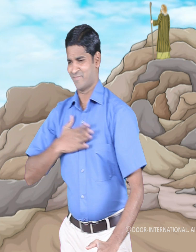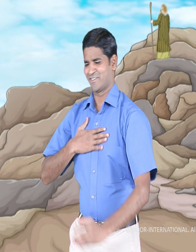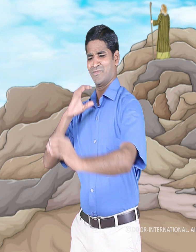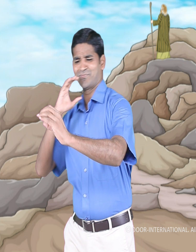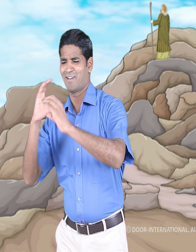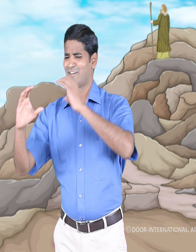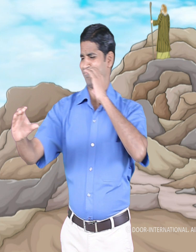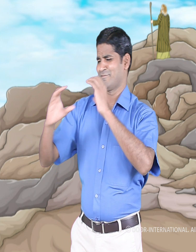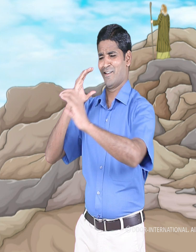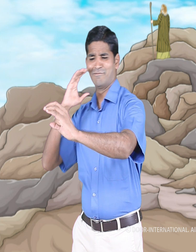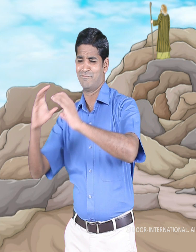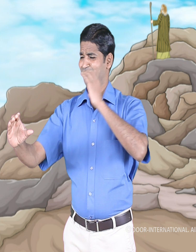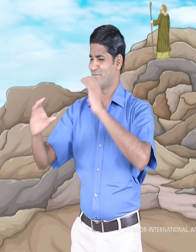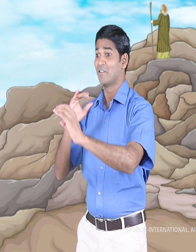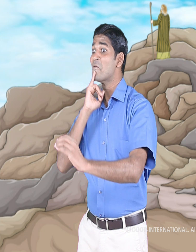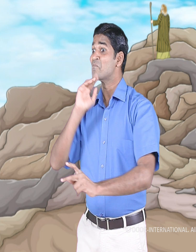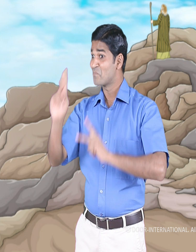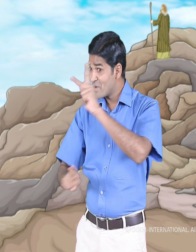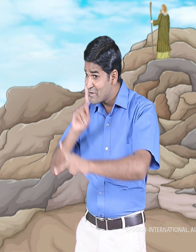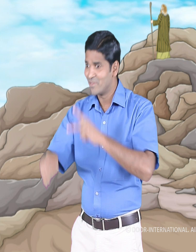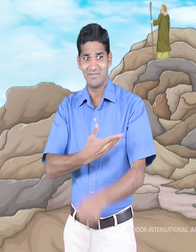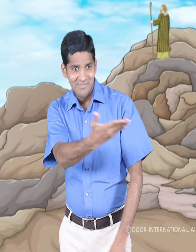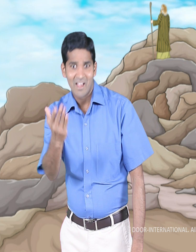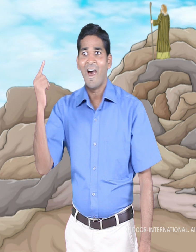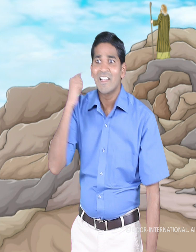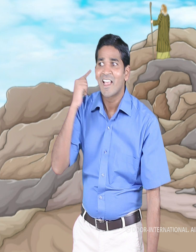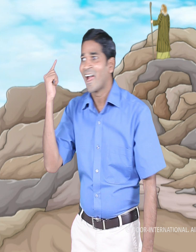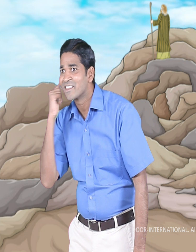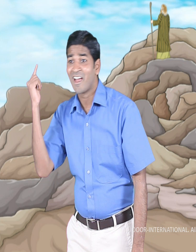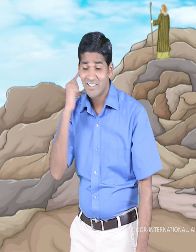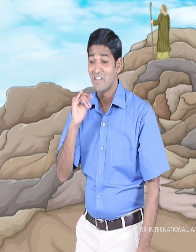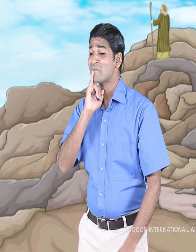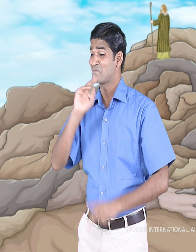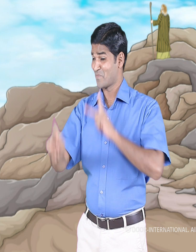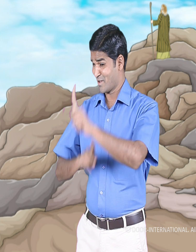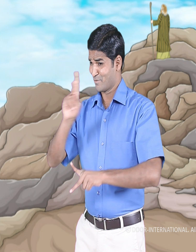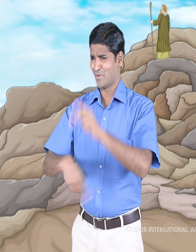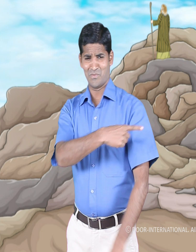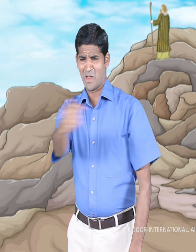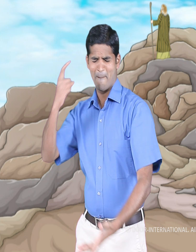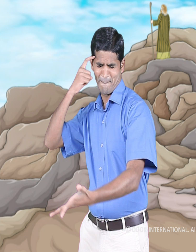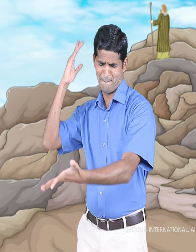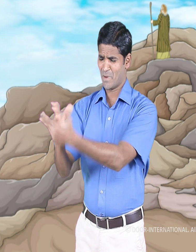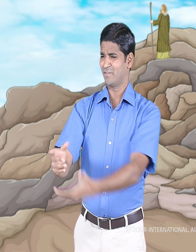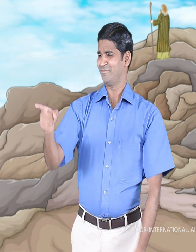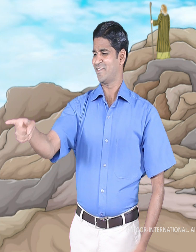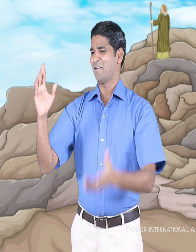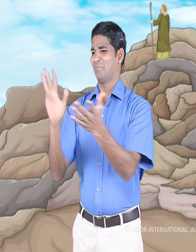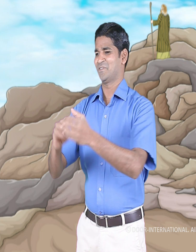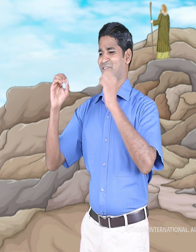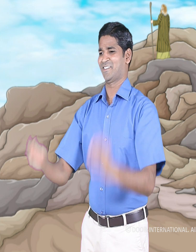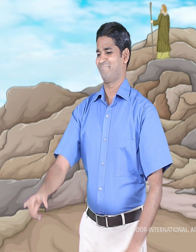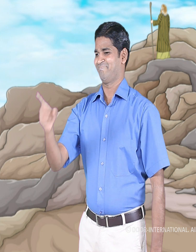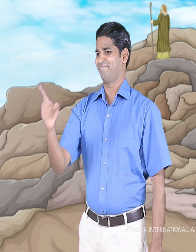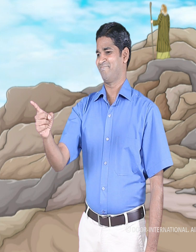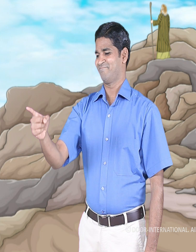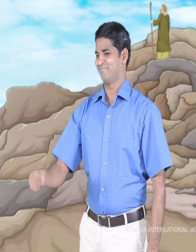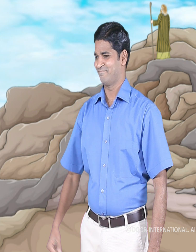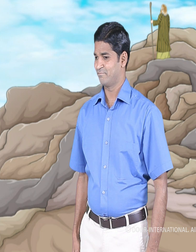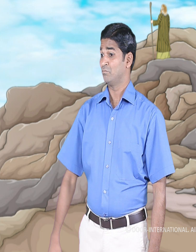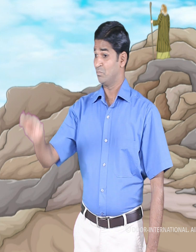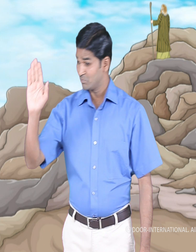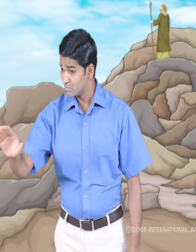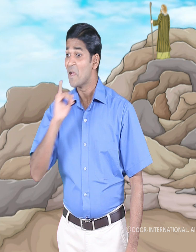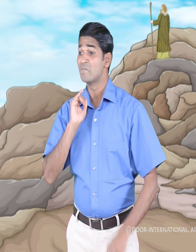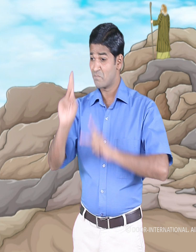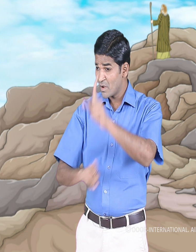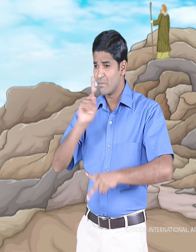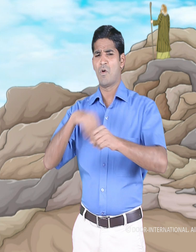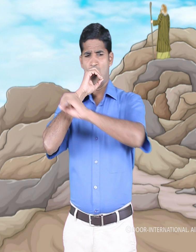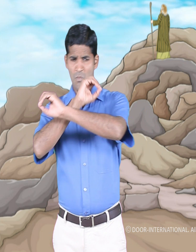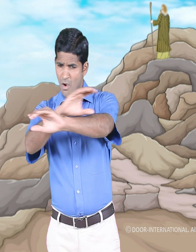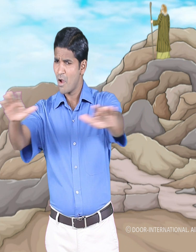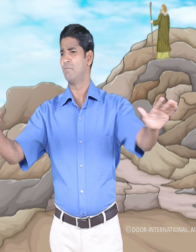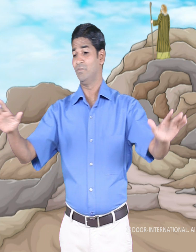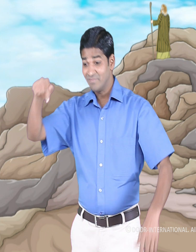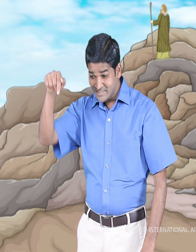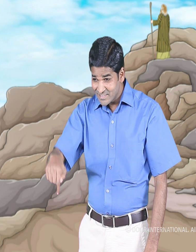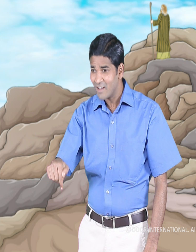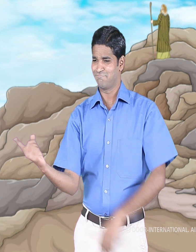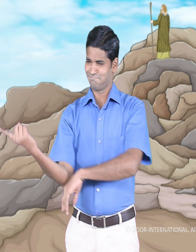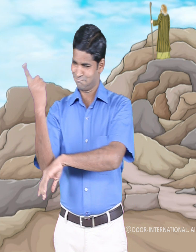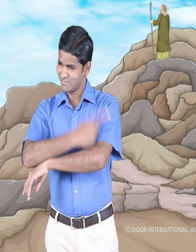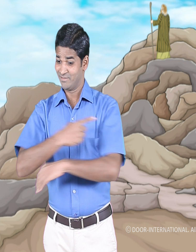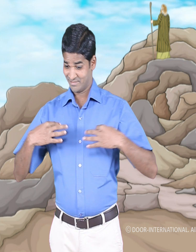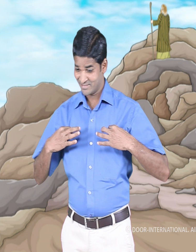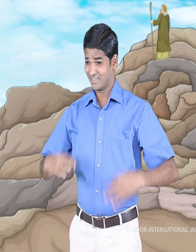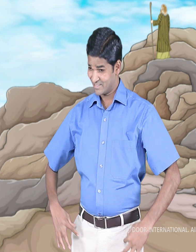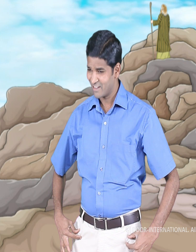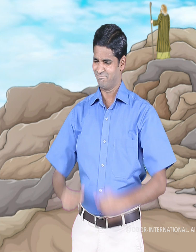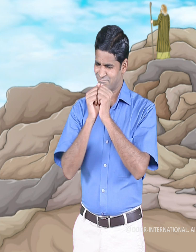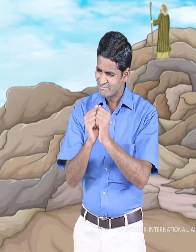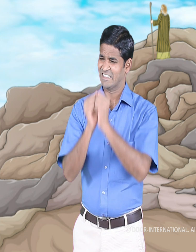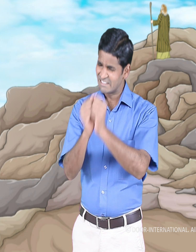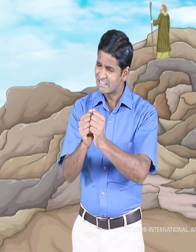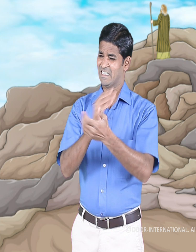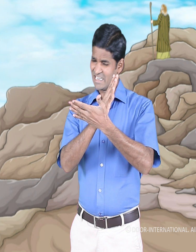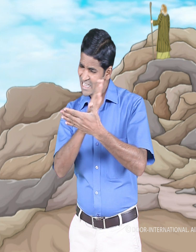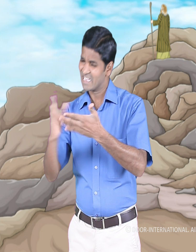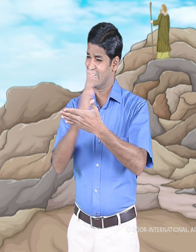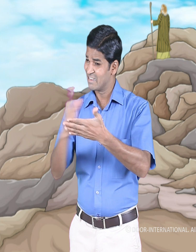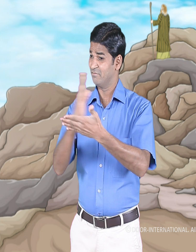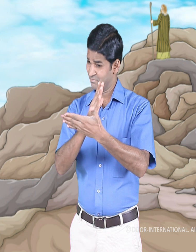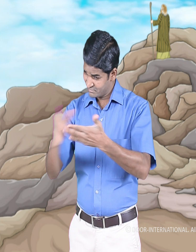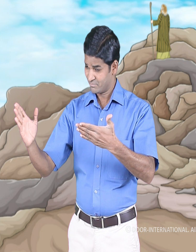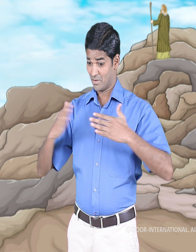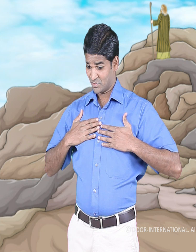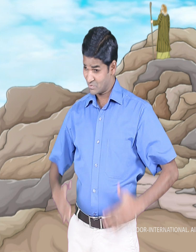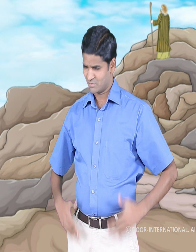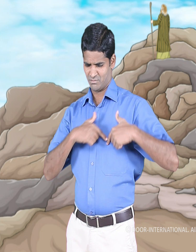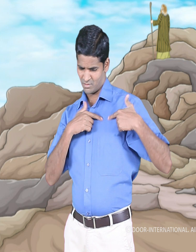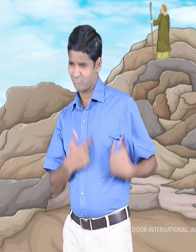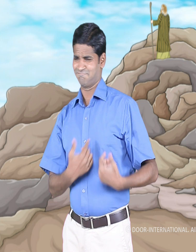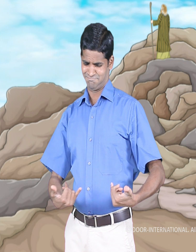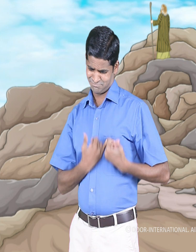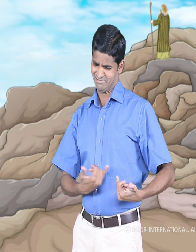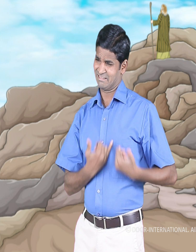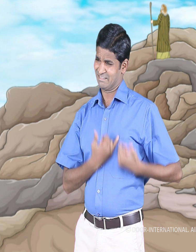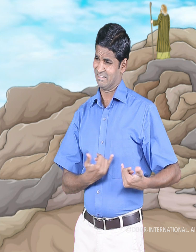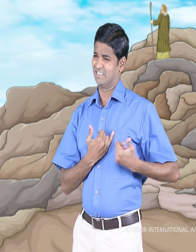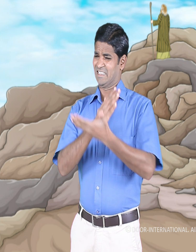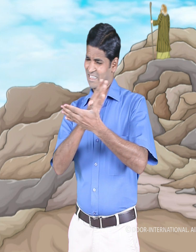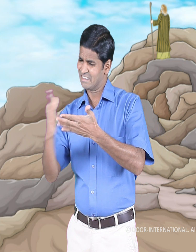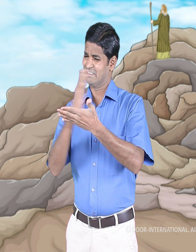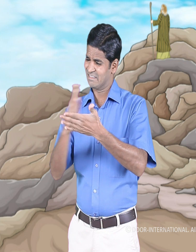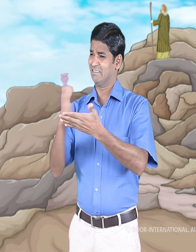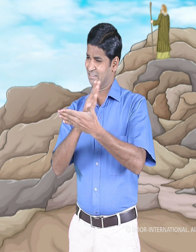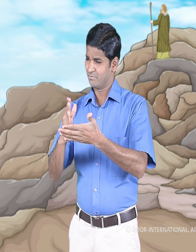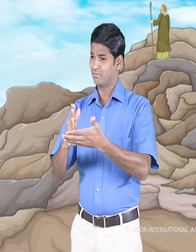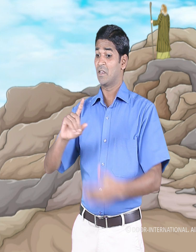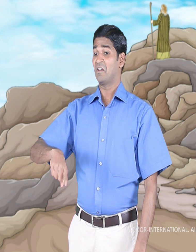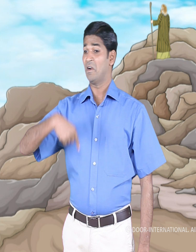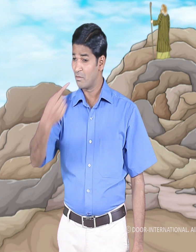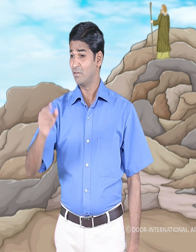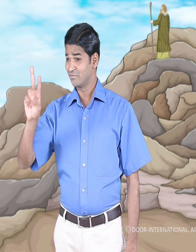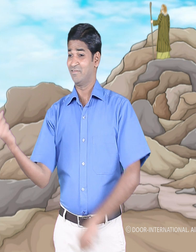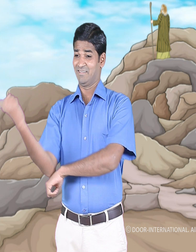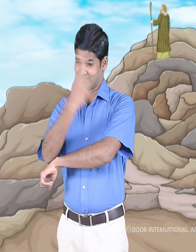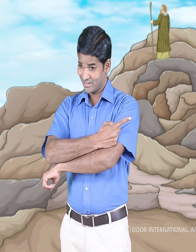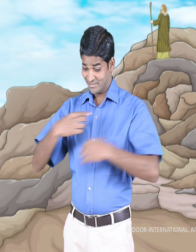And Moses relayed to the LORD what the people had said. Then the LORD said to Moses, “Go to the people and consecrate them today and tomorrow.